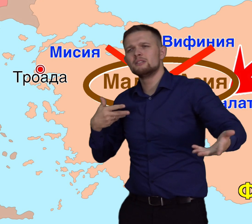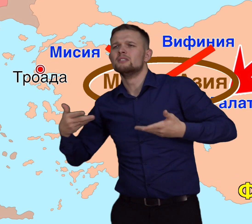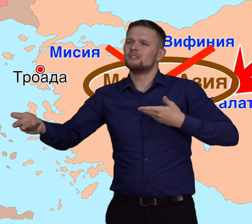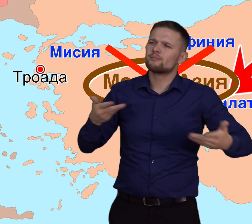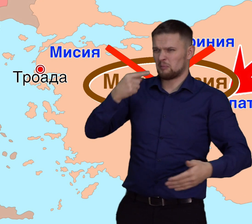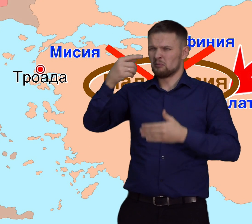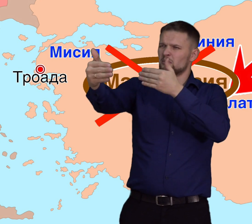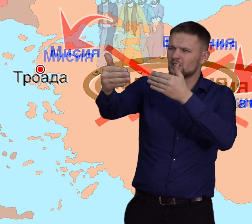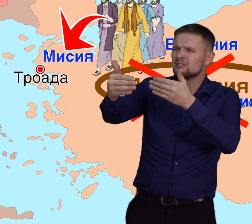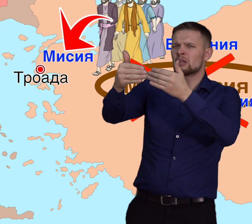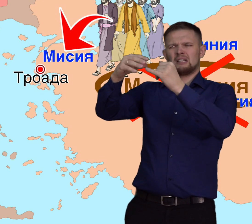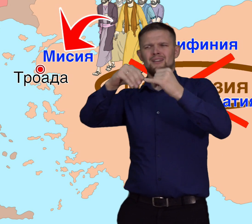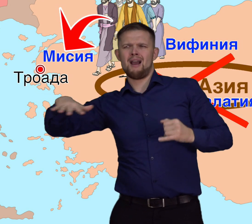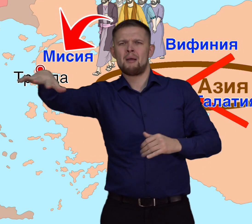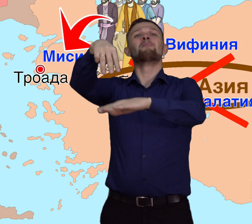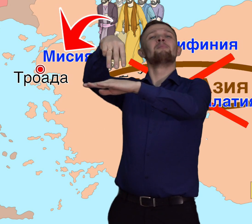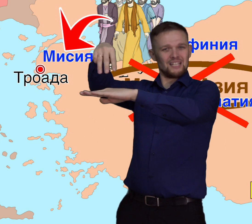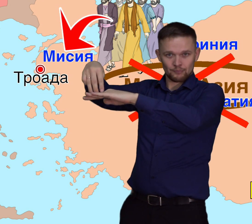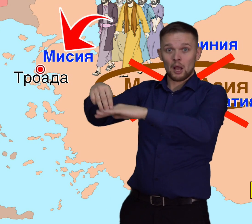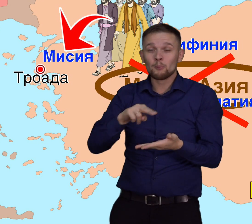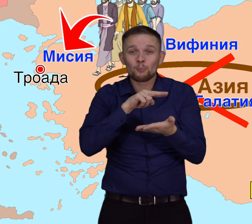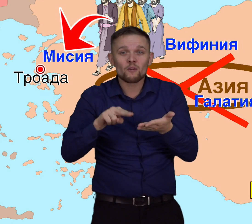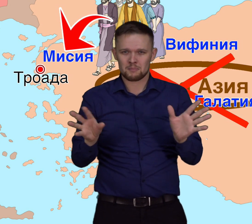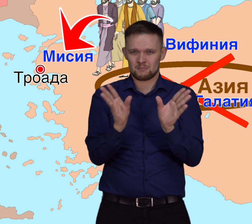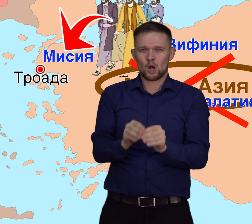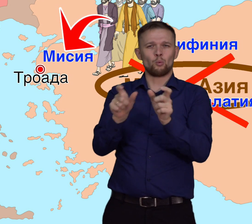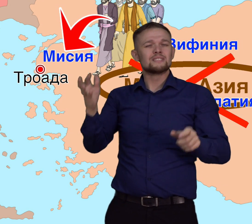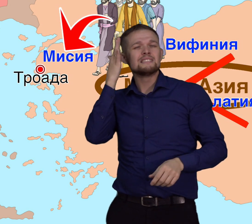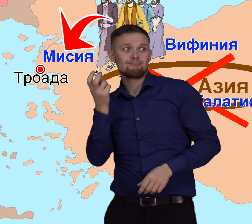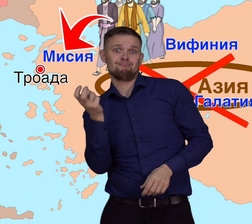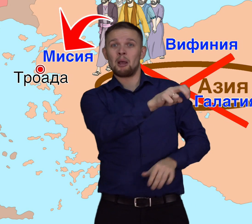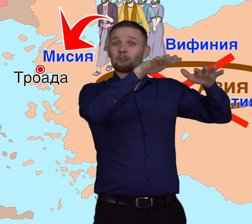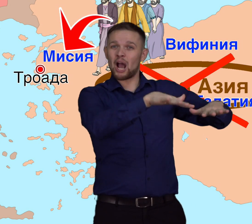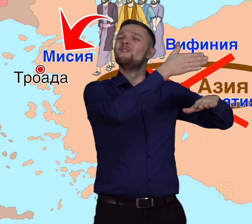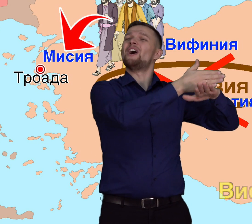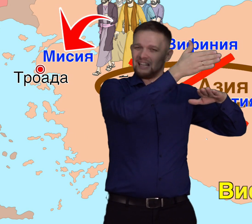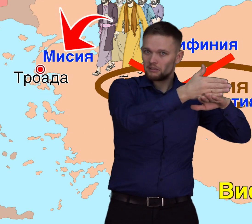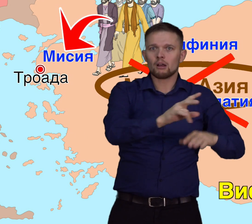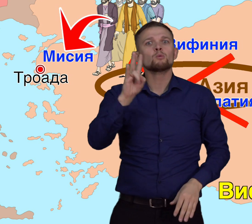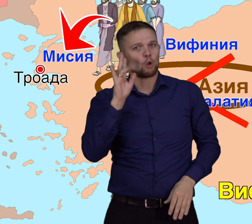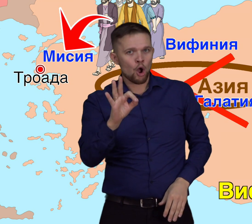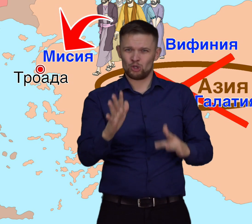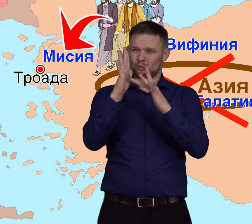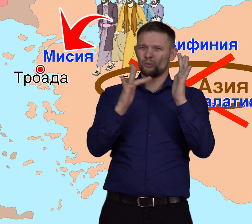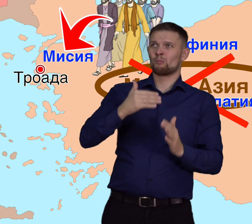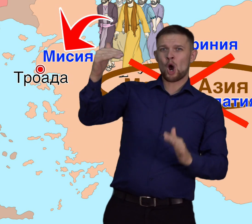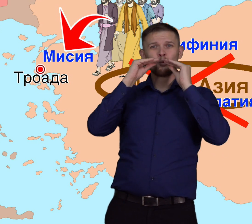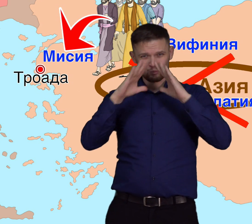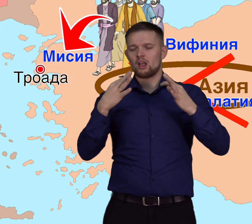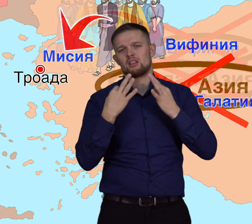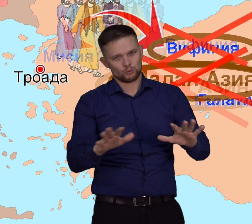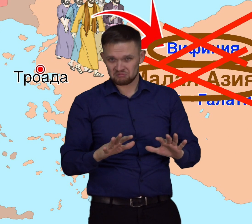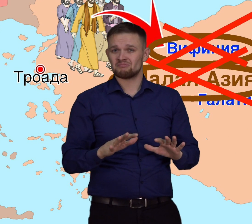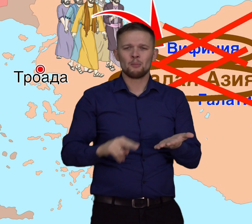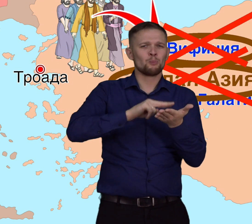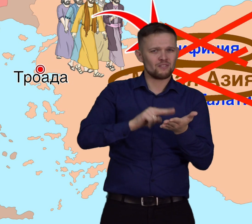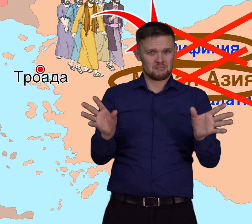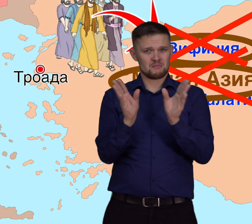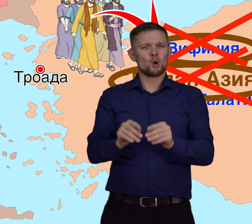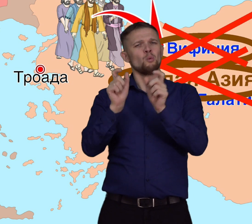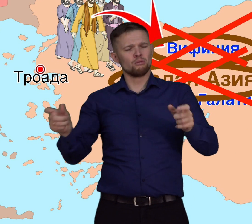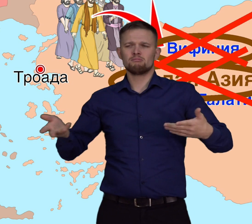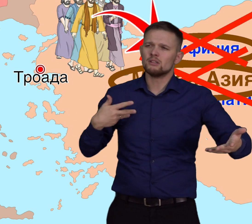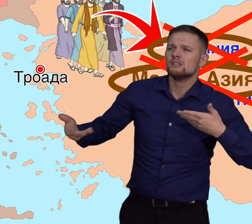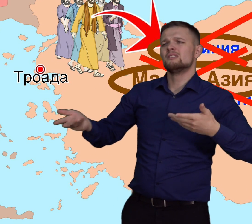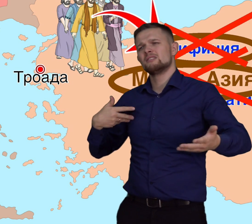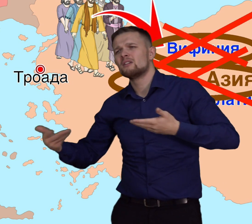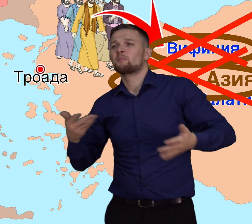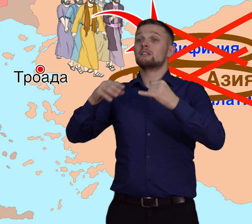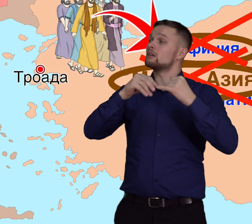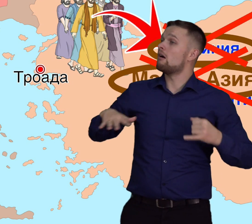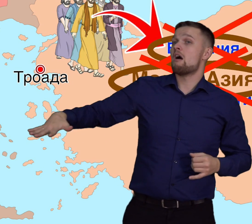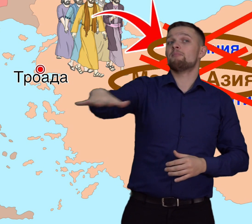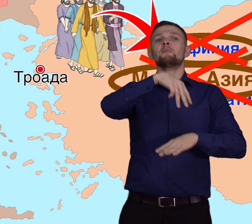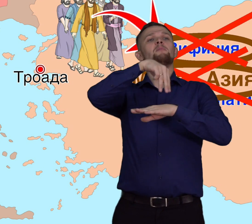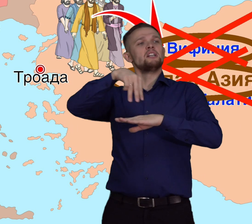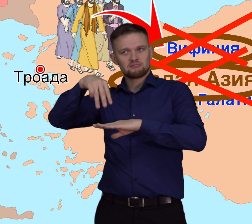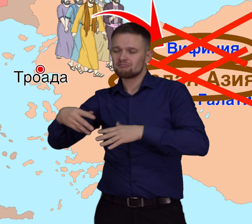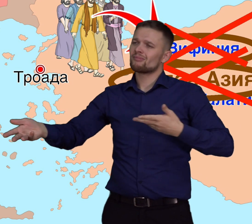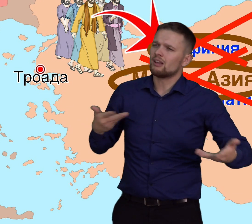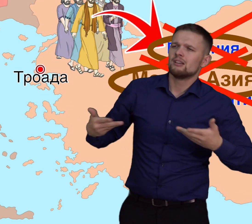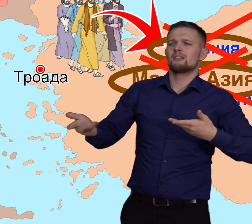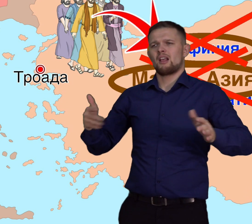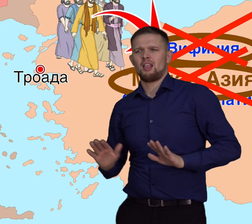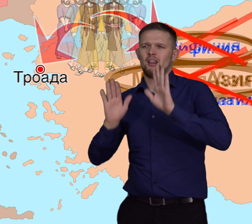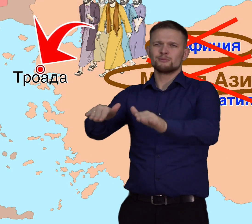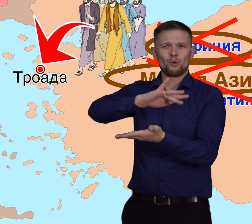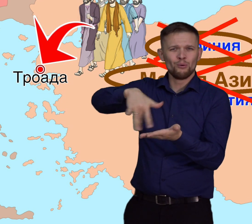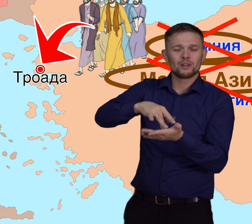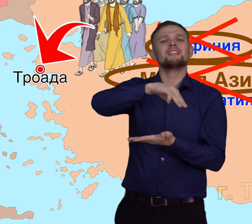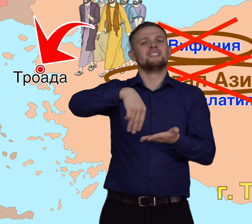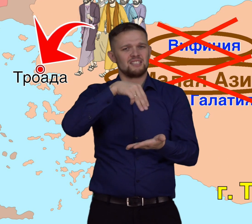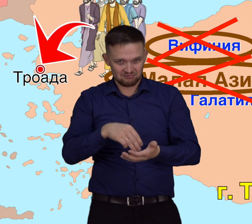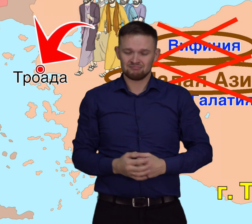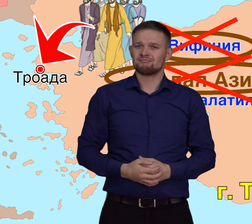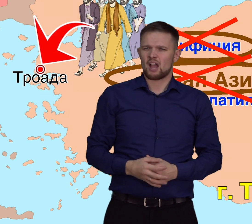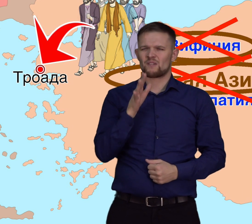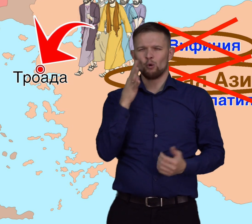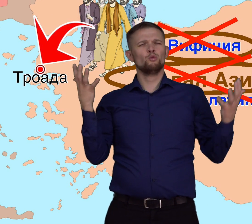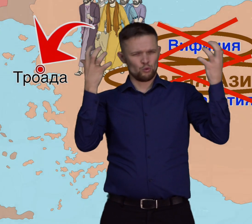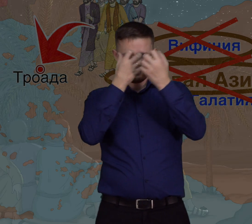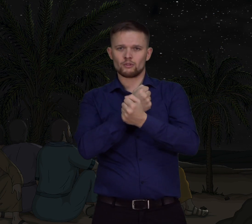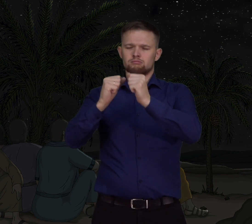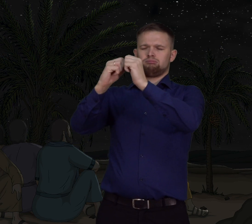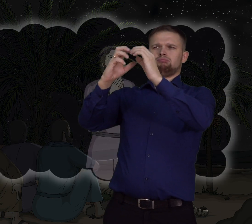And when they came to the border of Mysia, they tried to enter Bithynia, but the Spirit of Jesus would not permit them. So they passed by Mysia and went down to Troas.